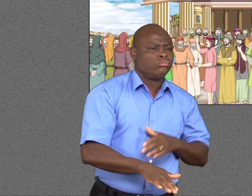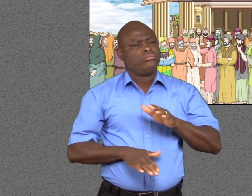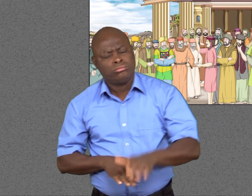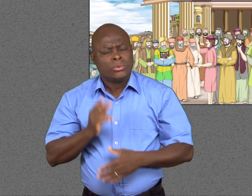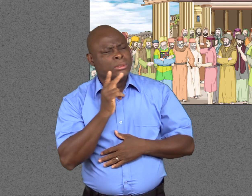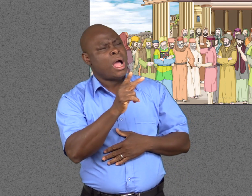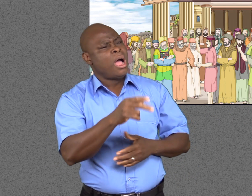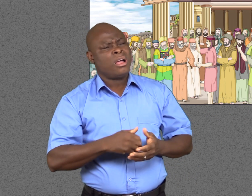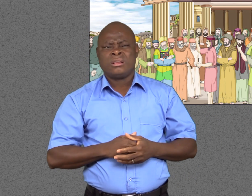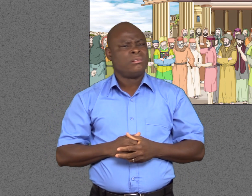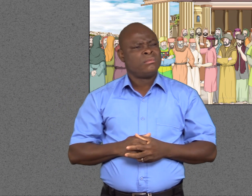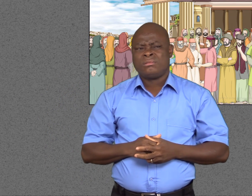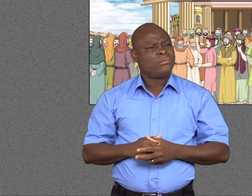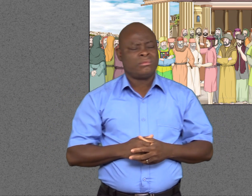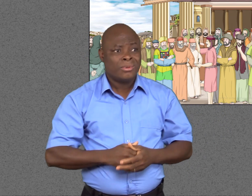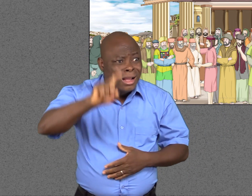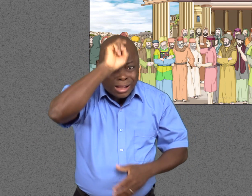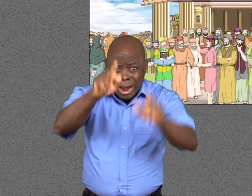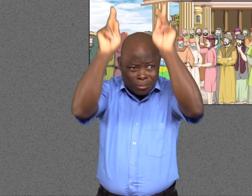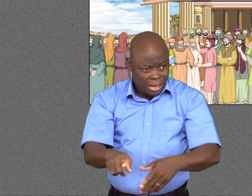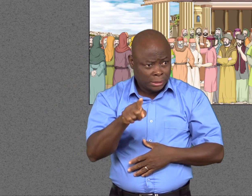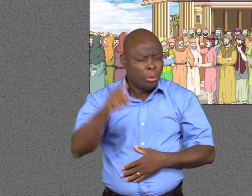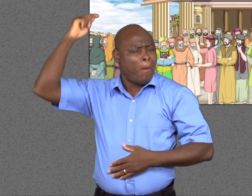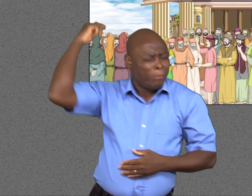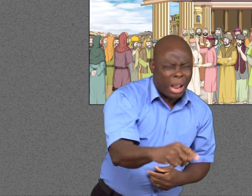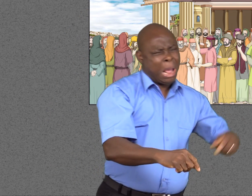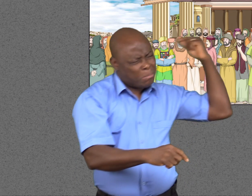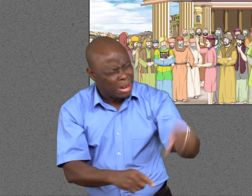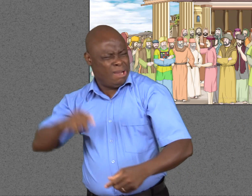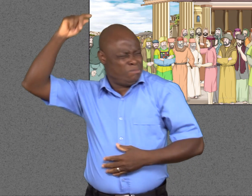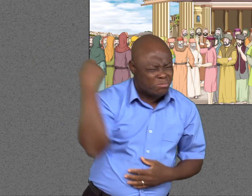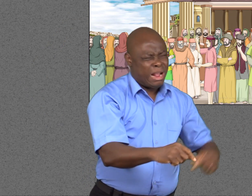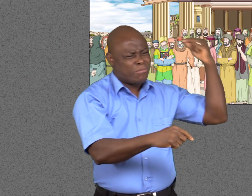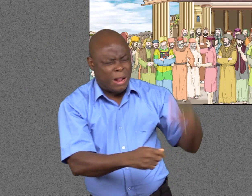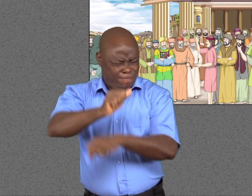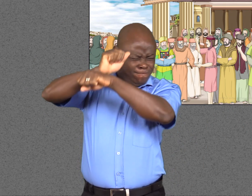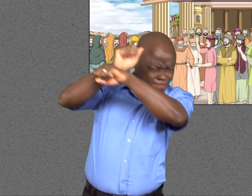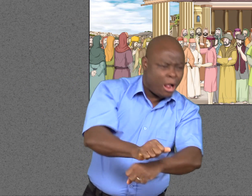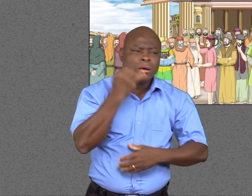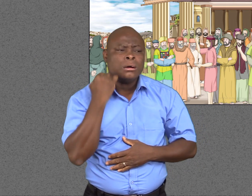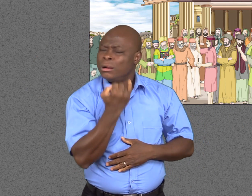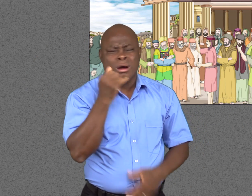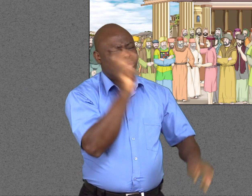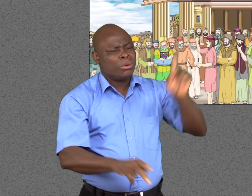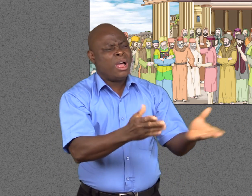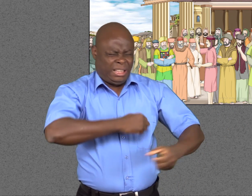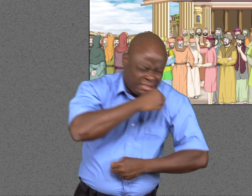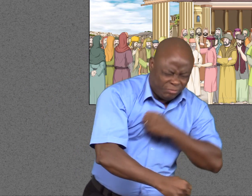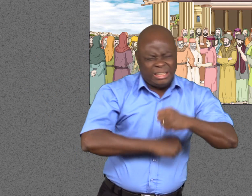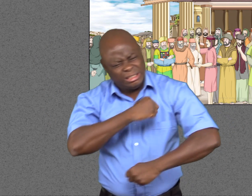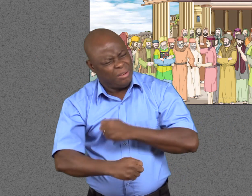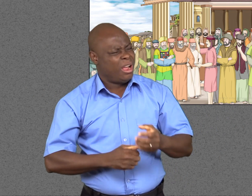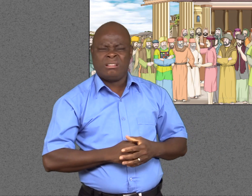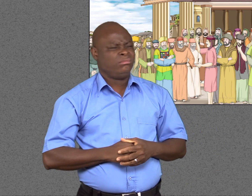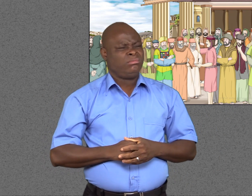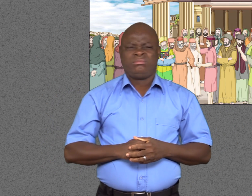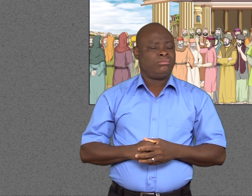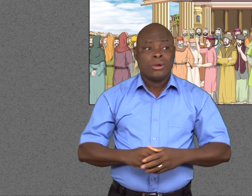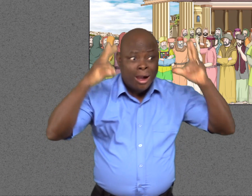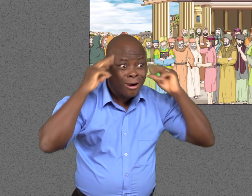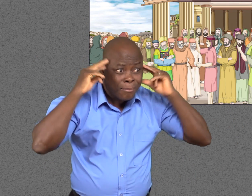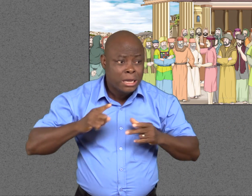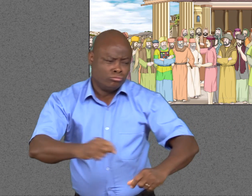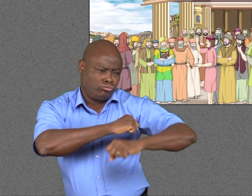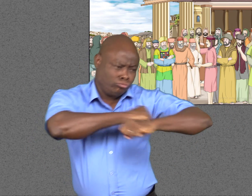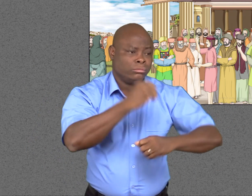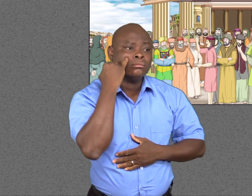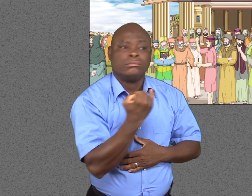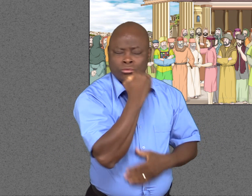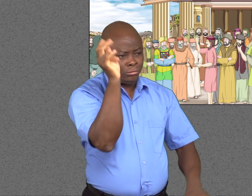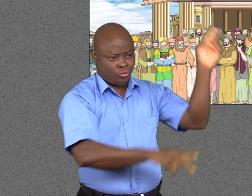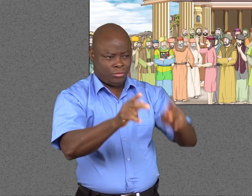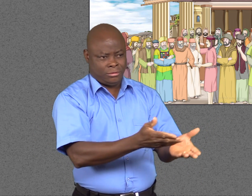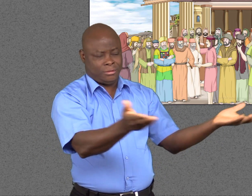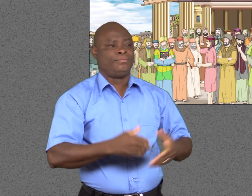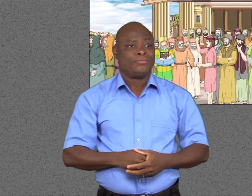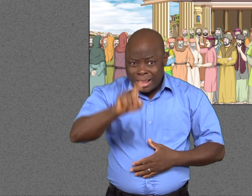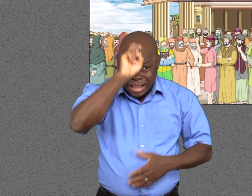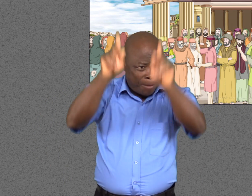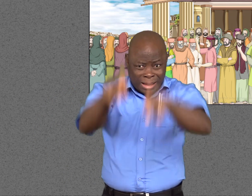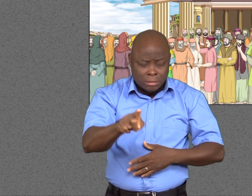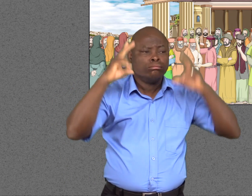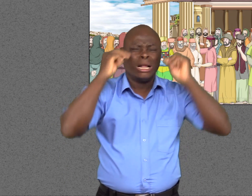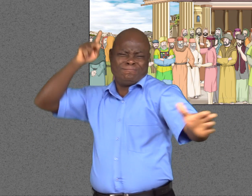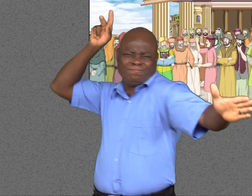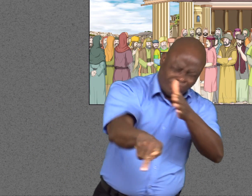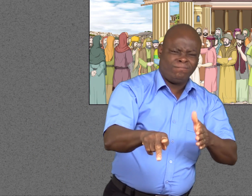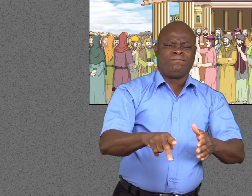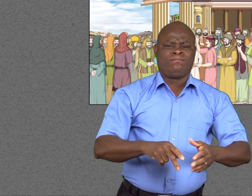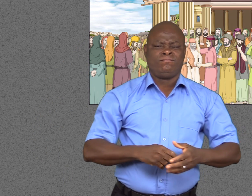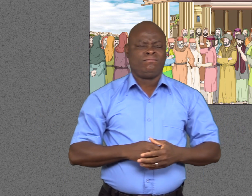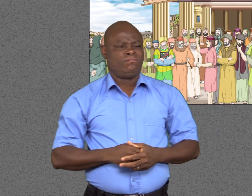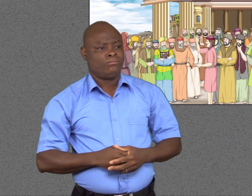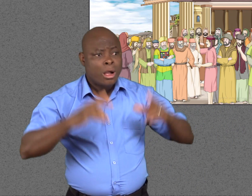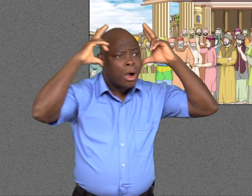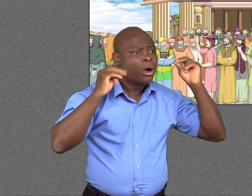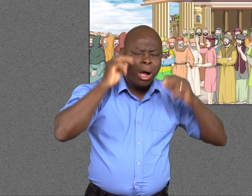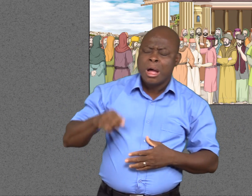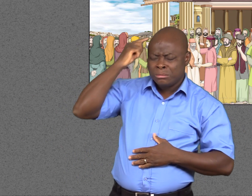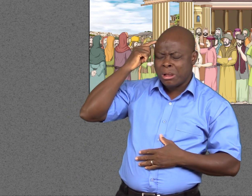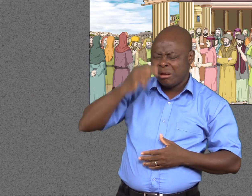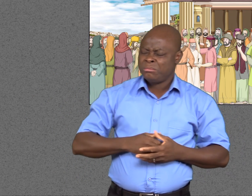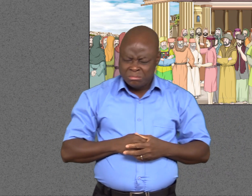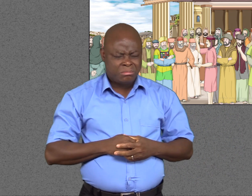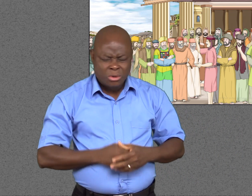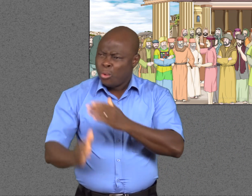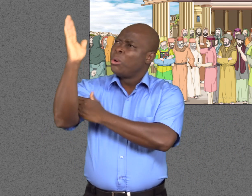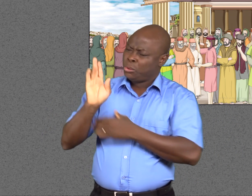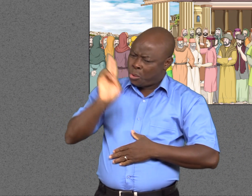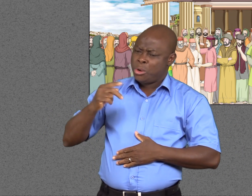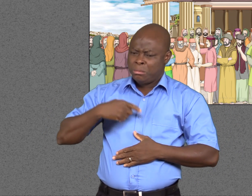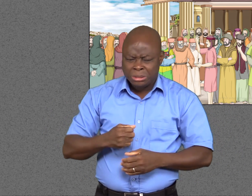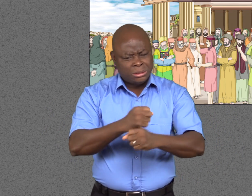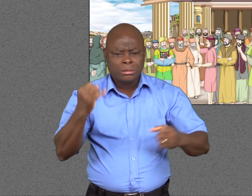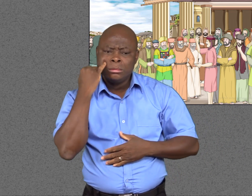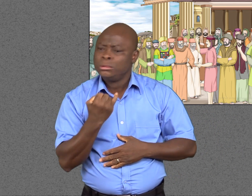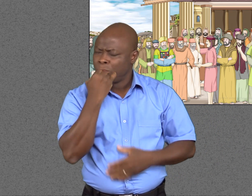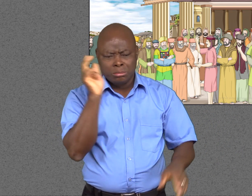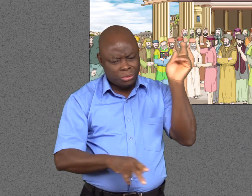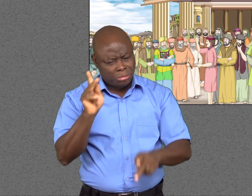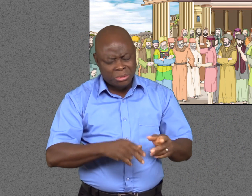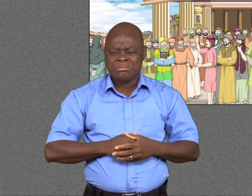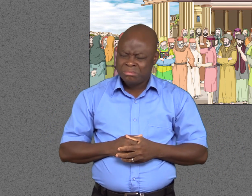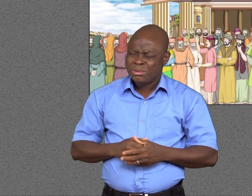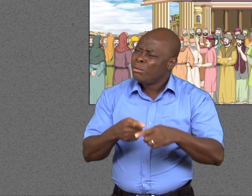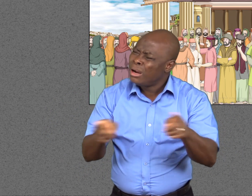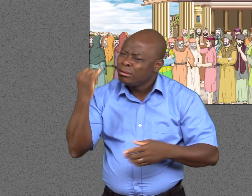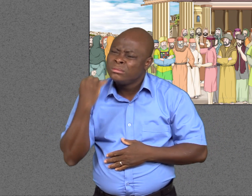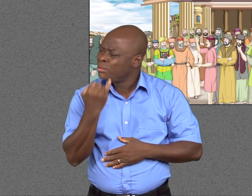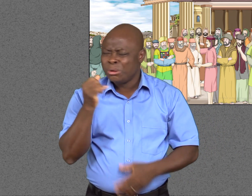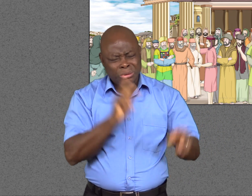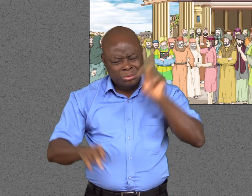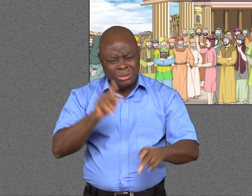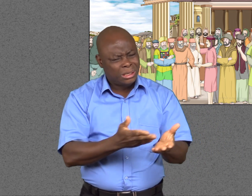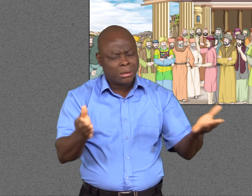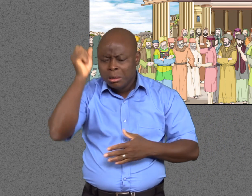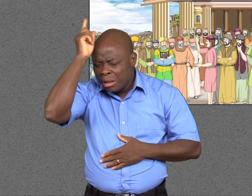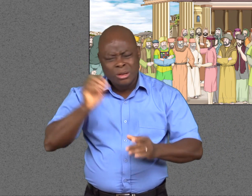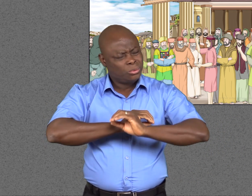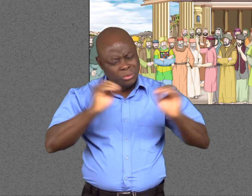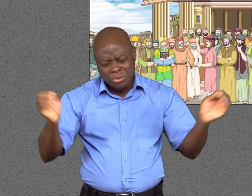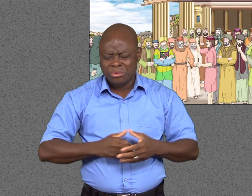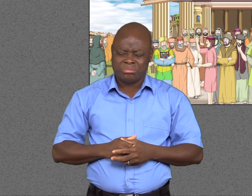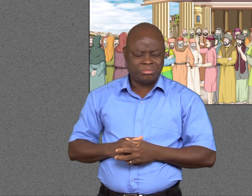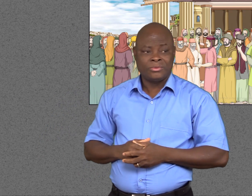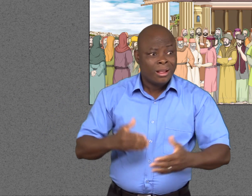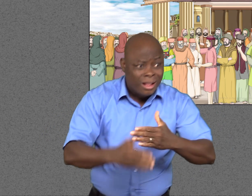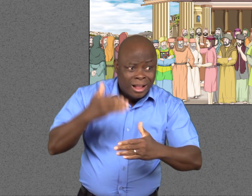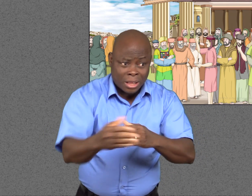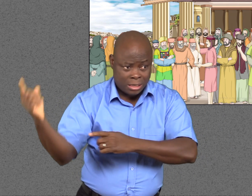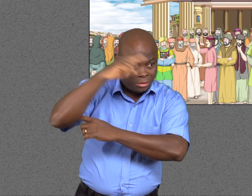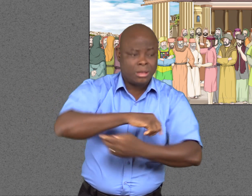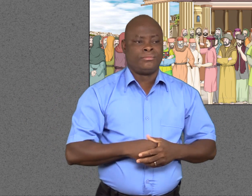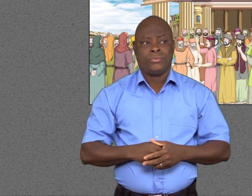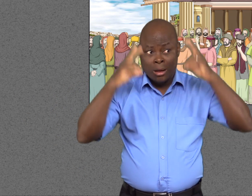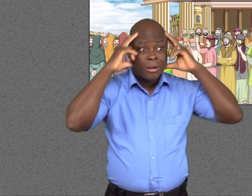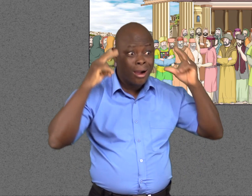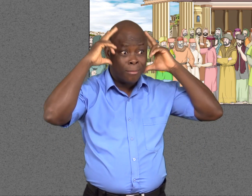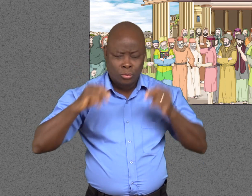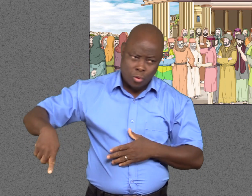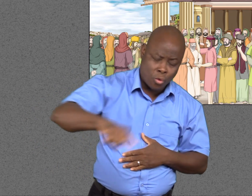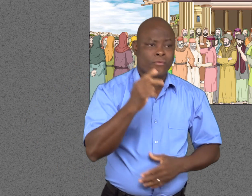And when he saw one of them being mistreated, Moses went to his defense and avenged him by striking down the Egyptian who was oppressing him.